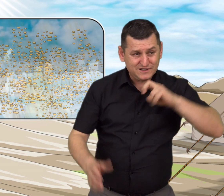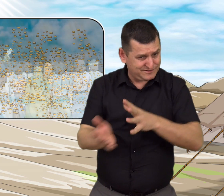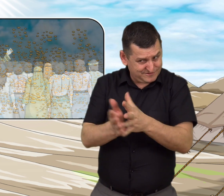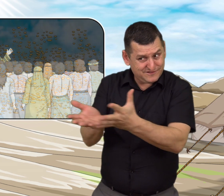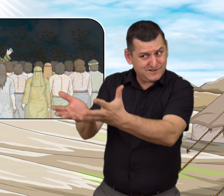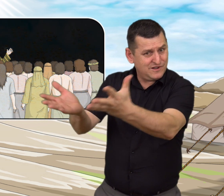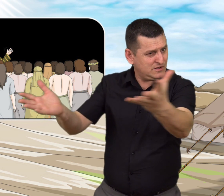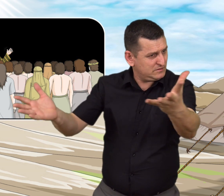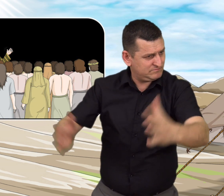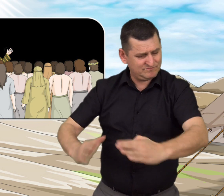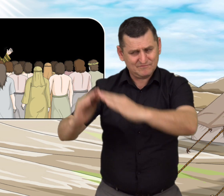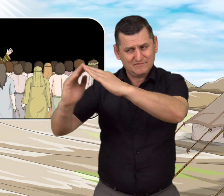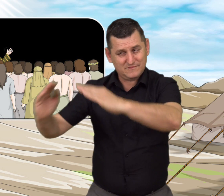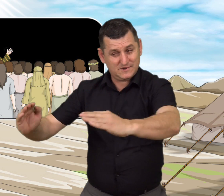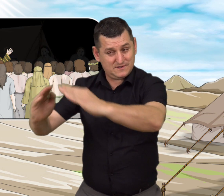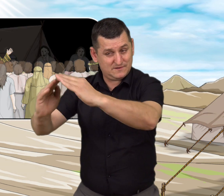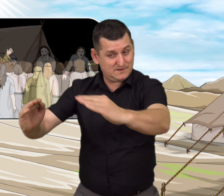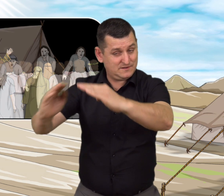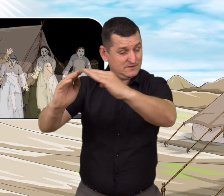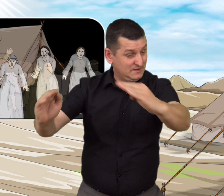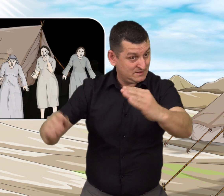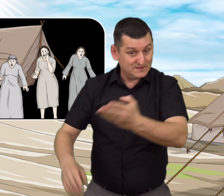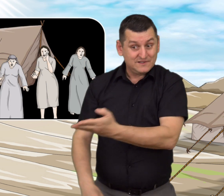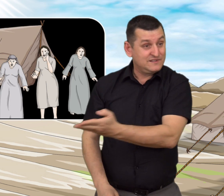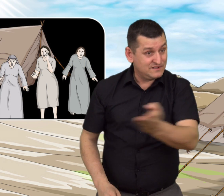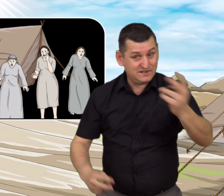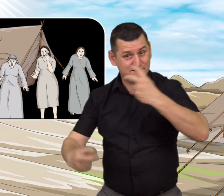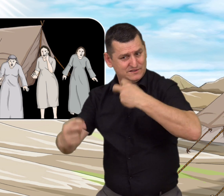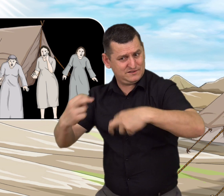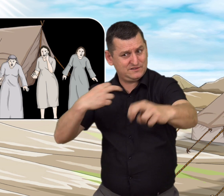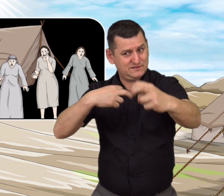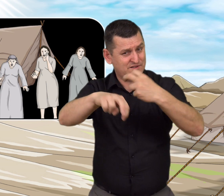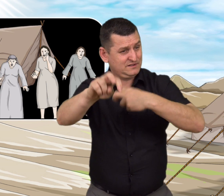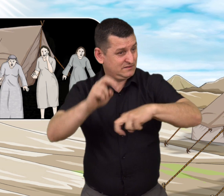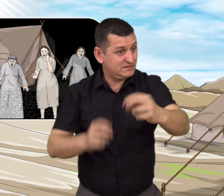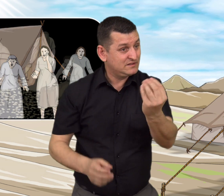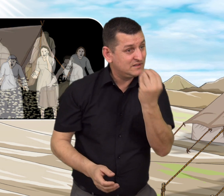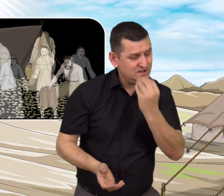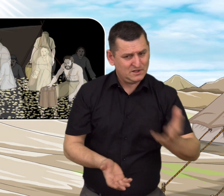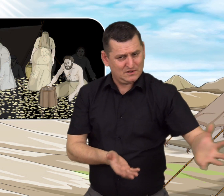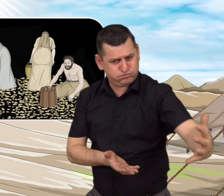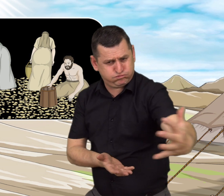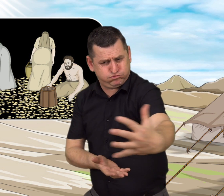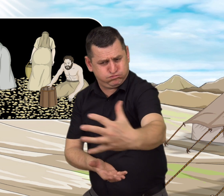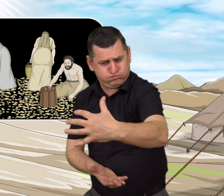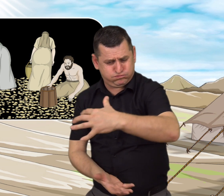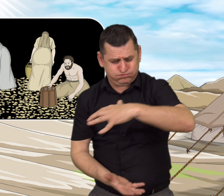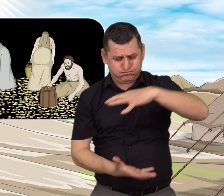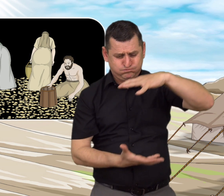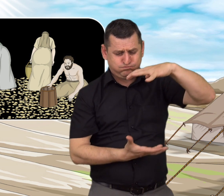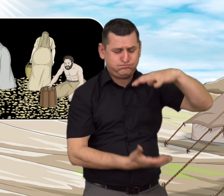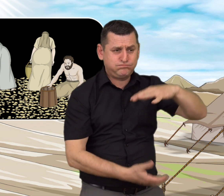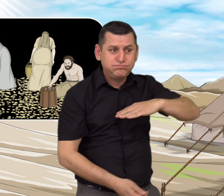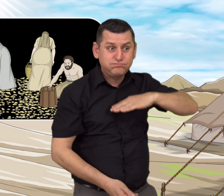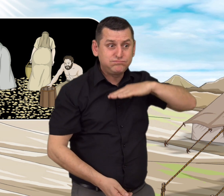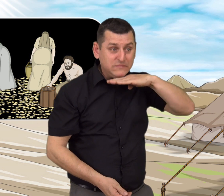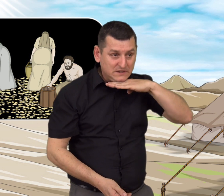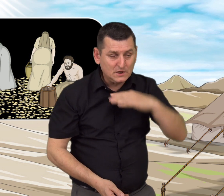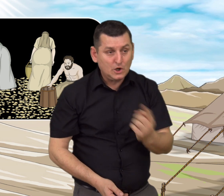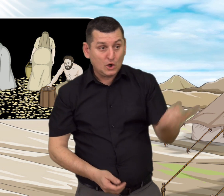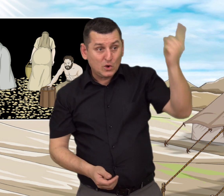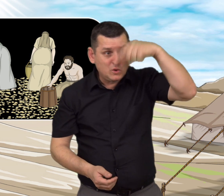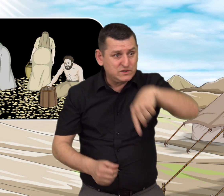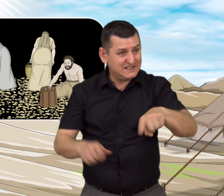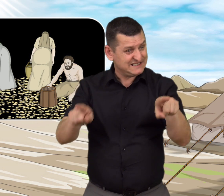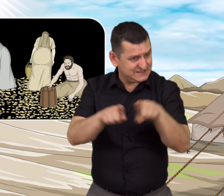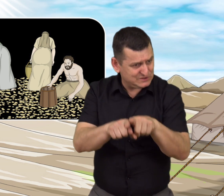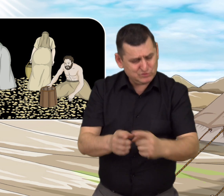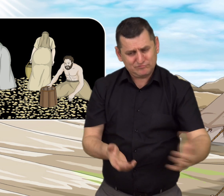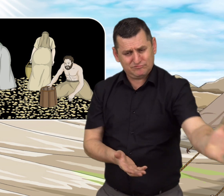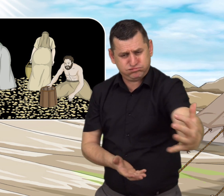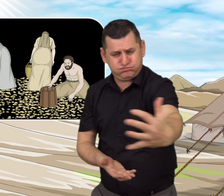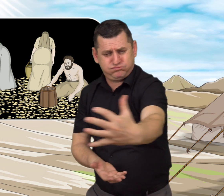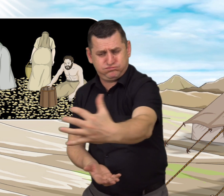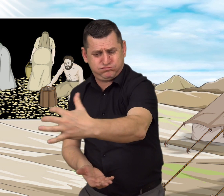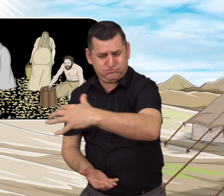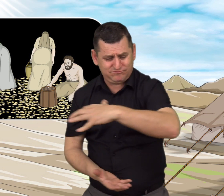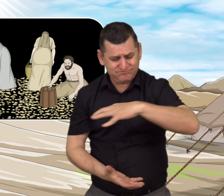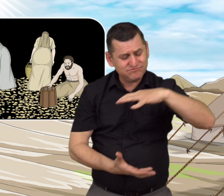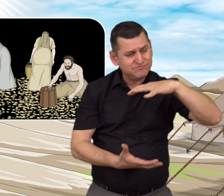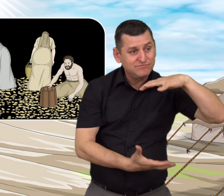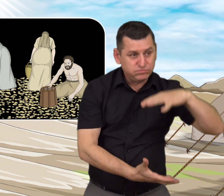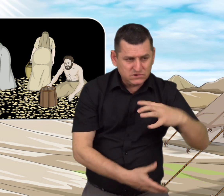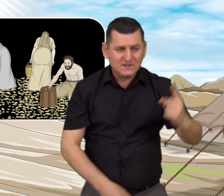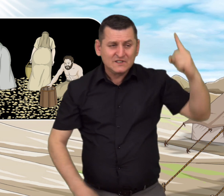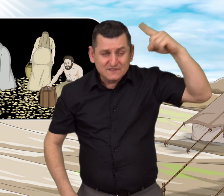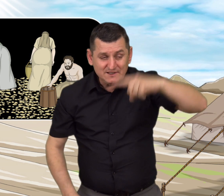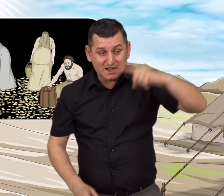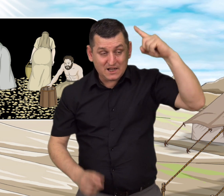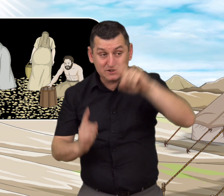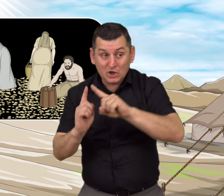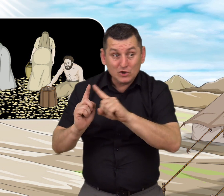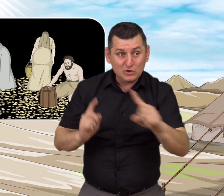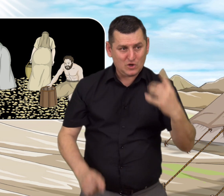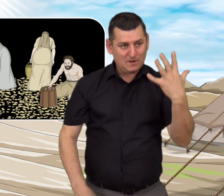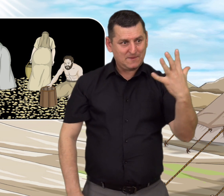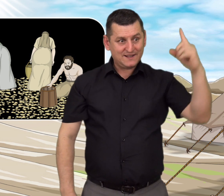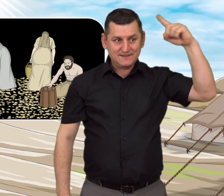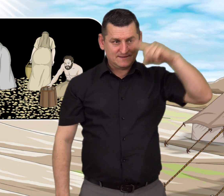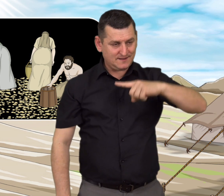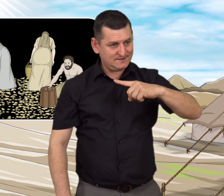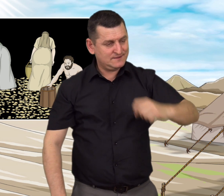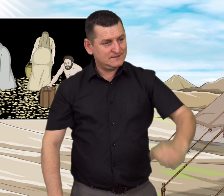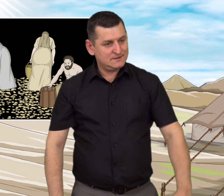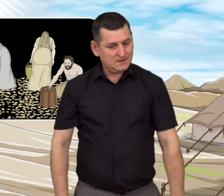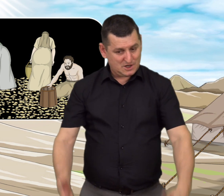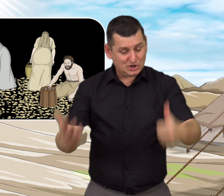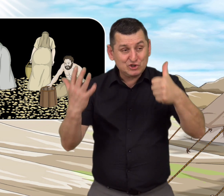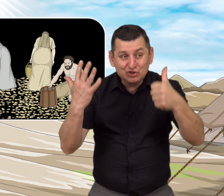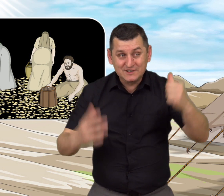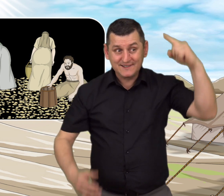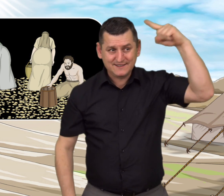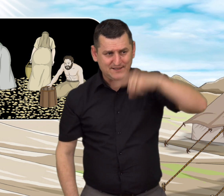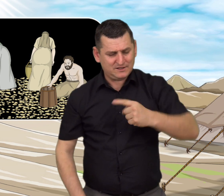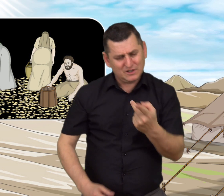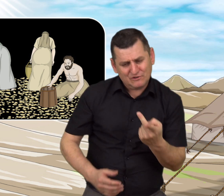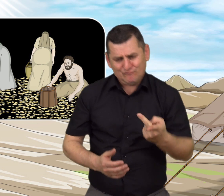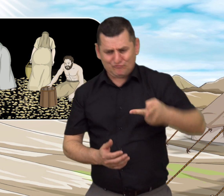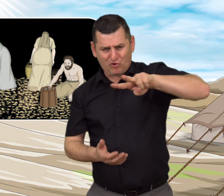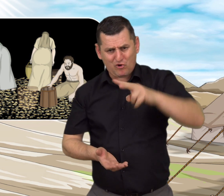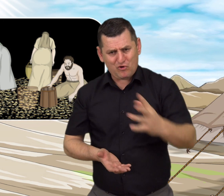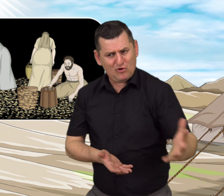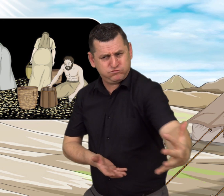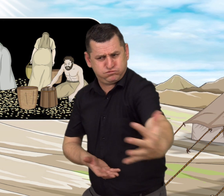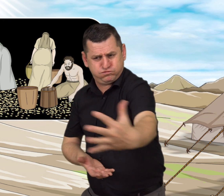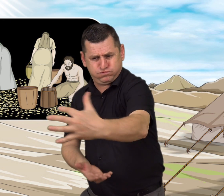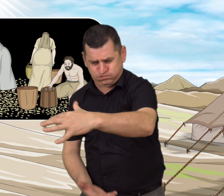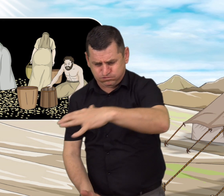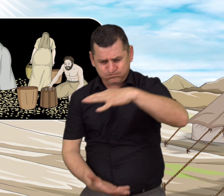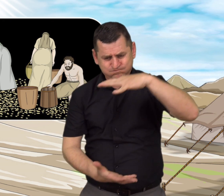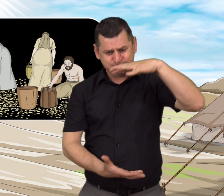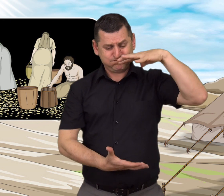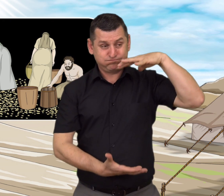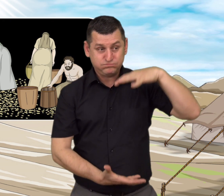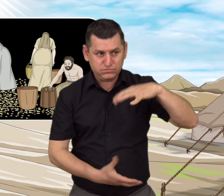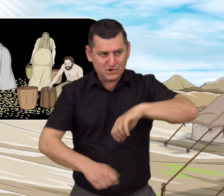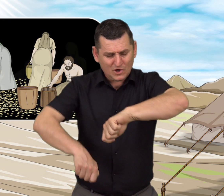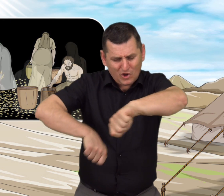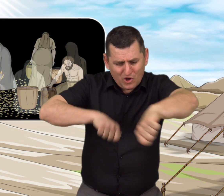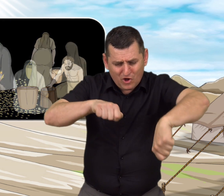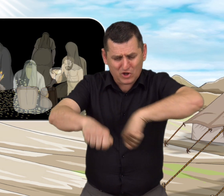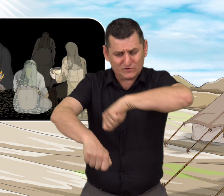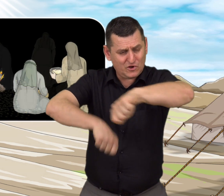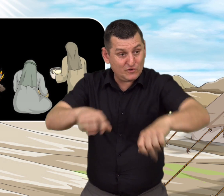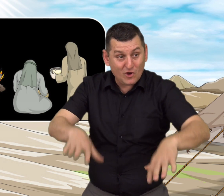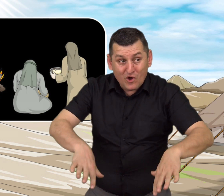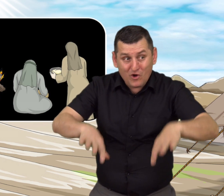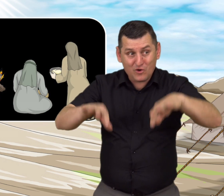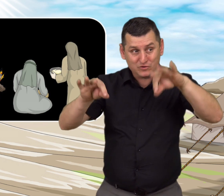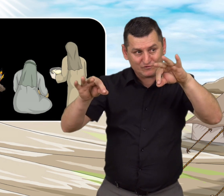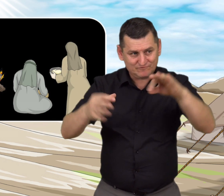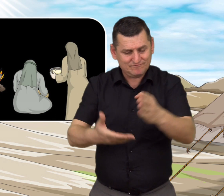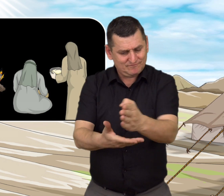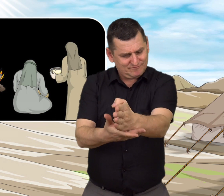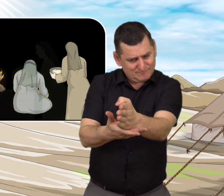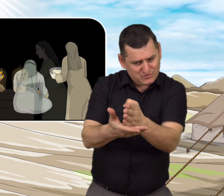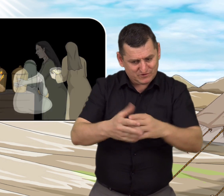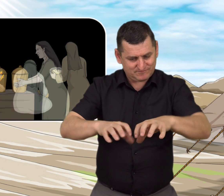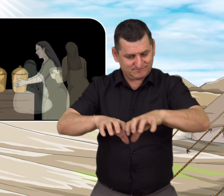Each day the people are to go out and gather enough for that day. In this way I will test whether or not they will follow My instructions.